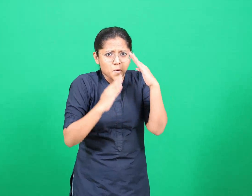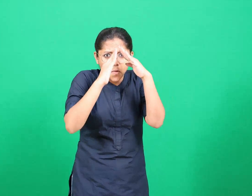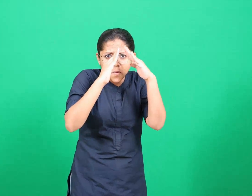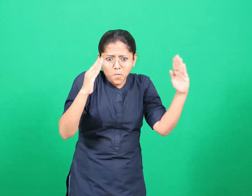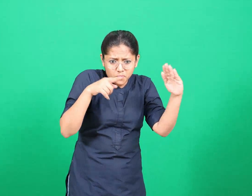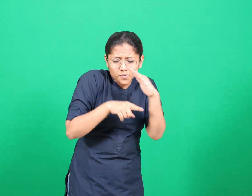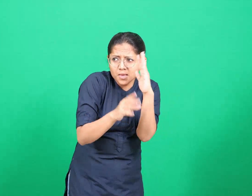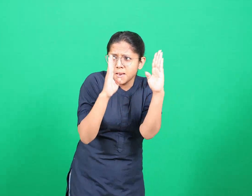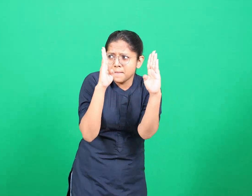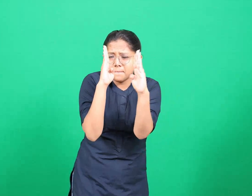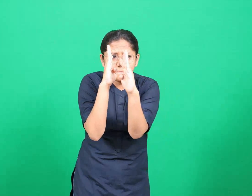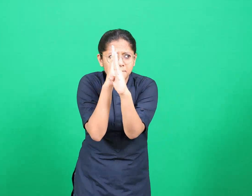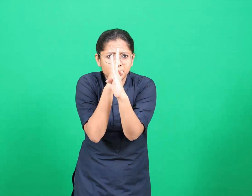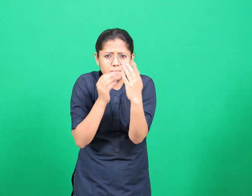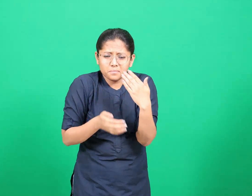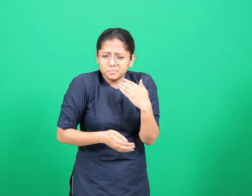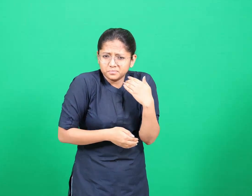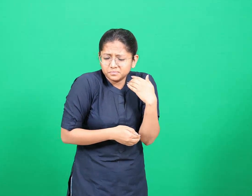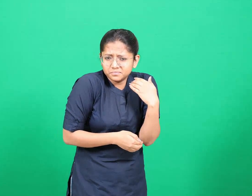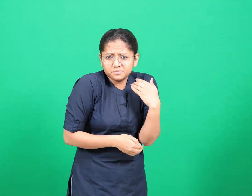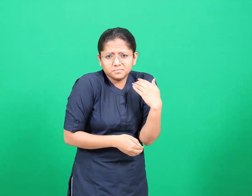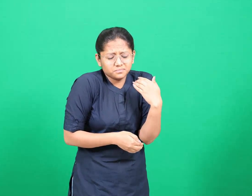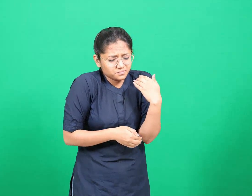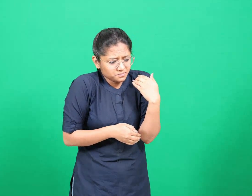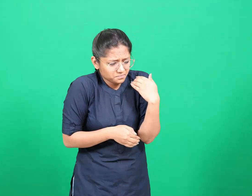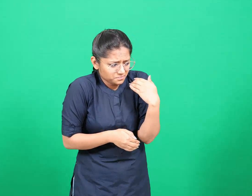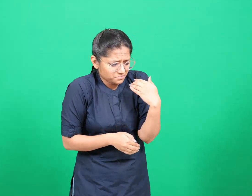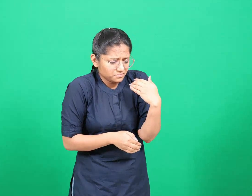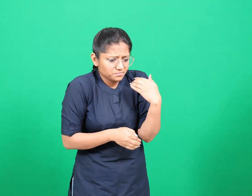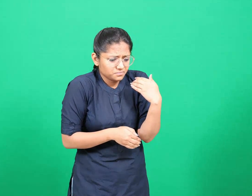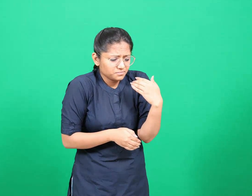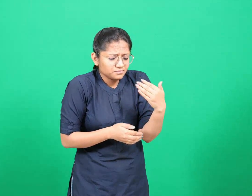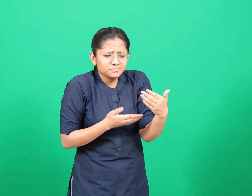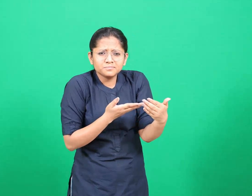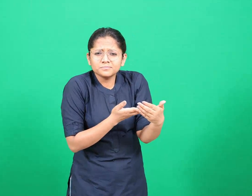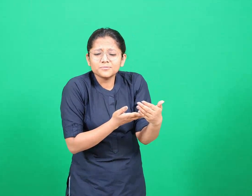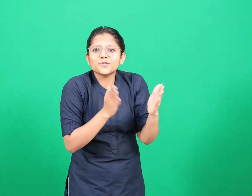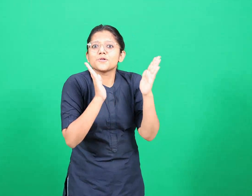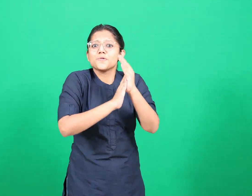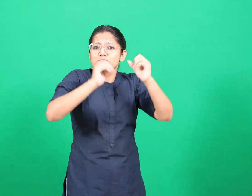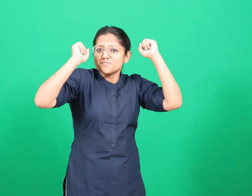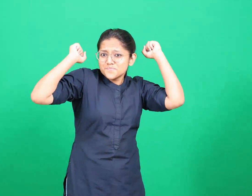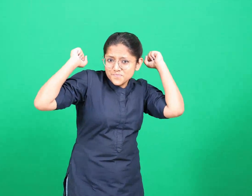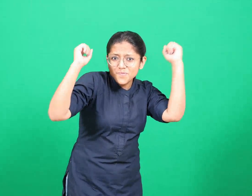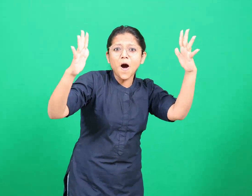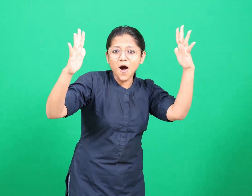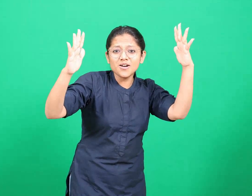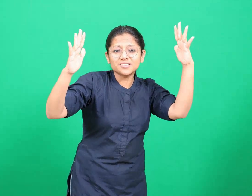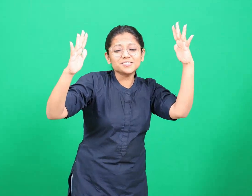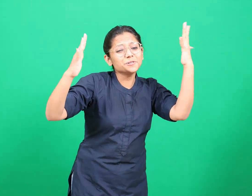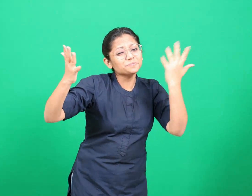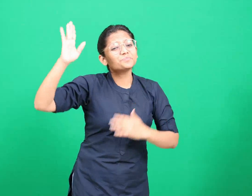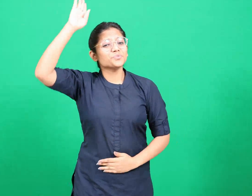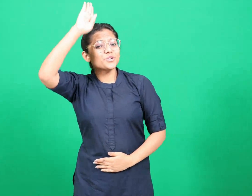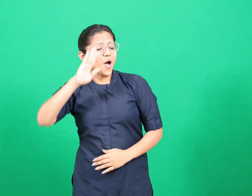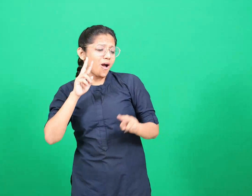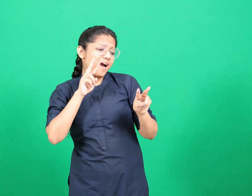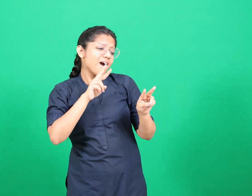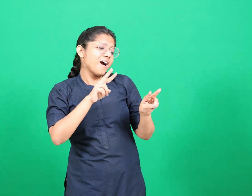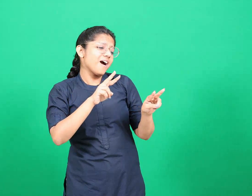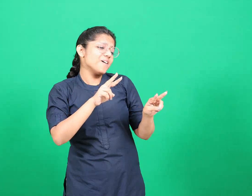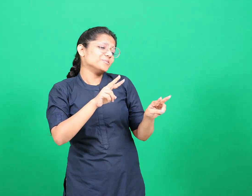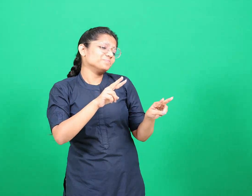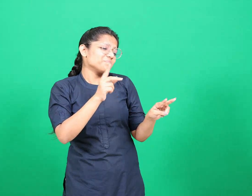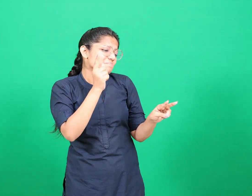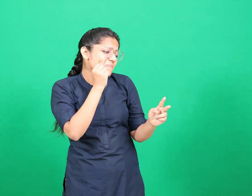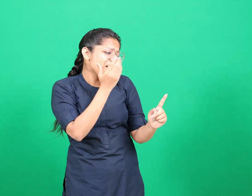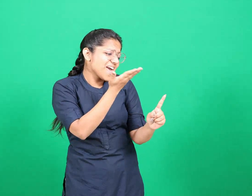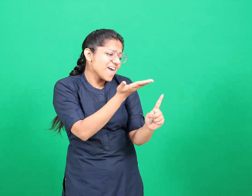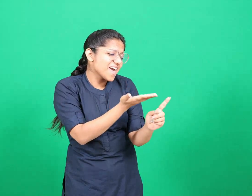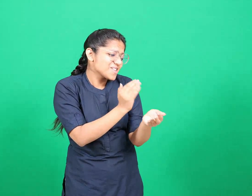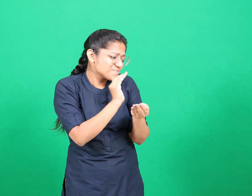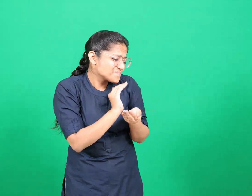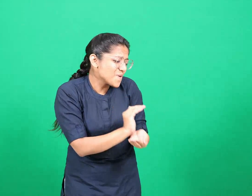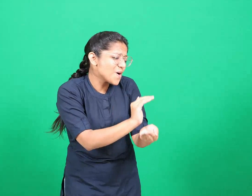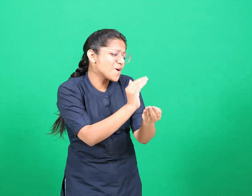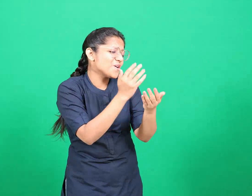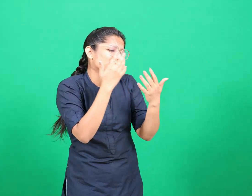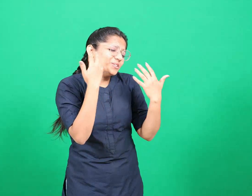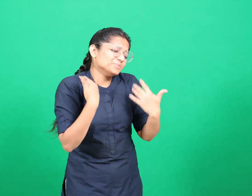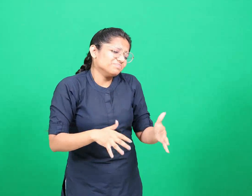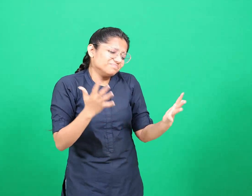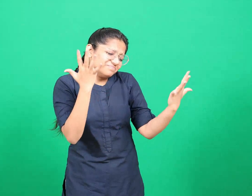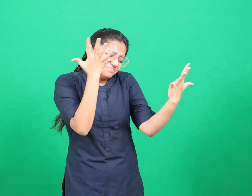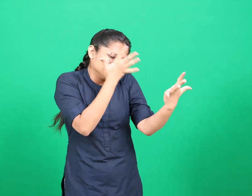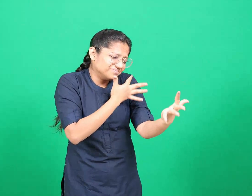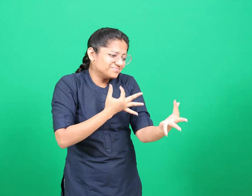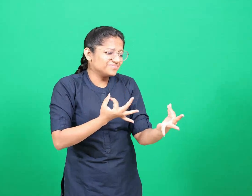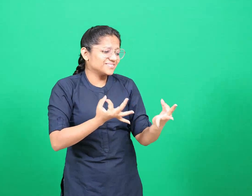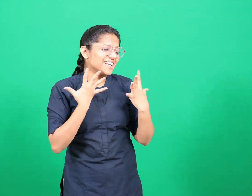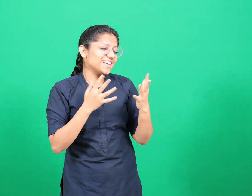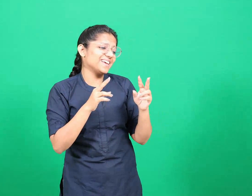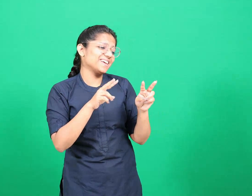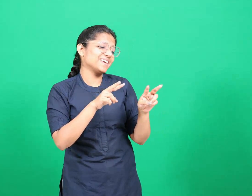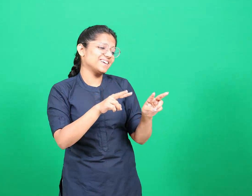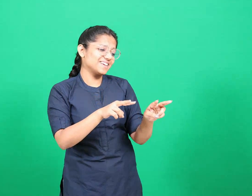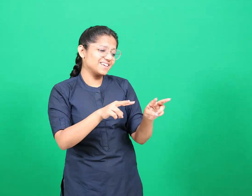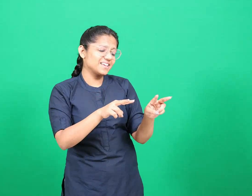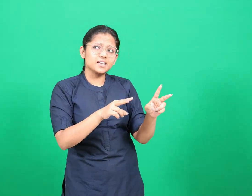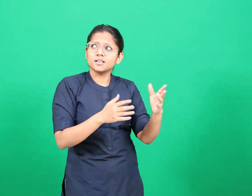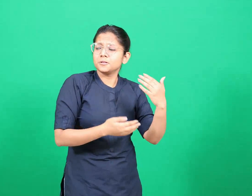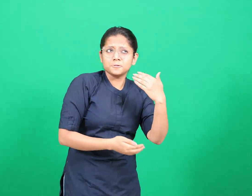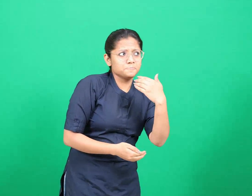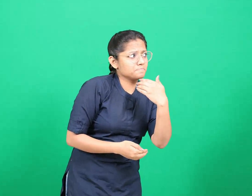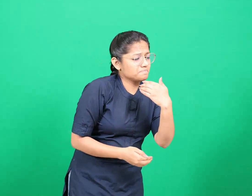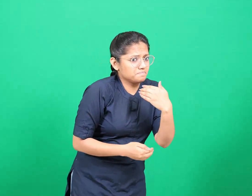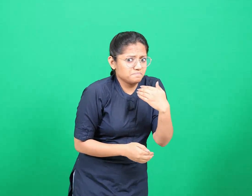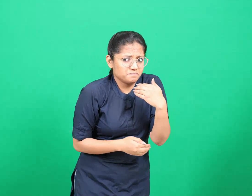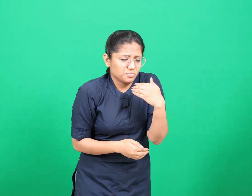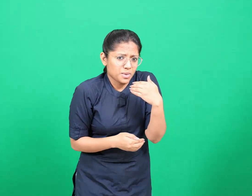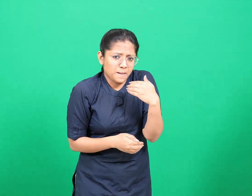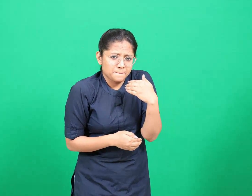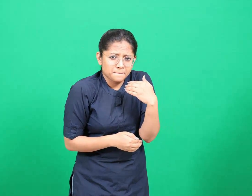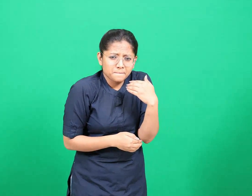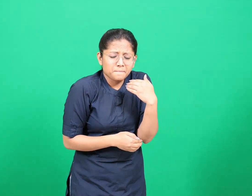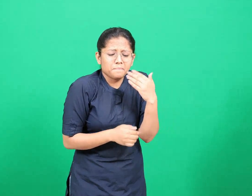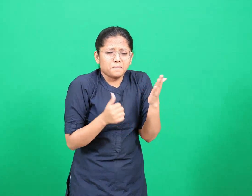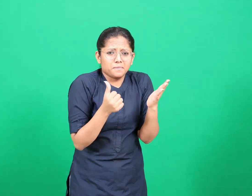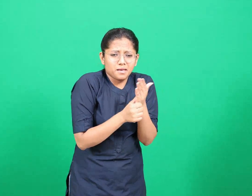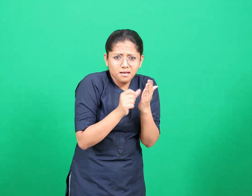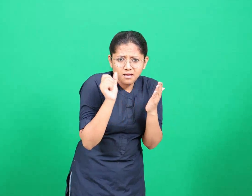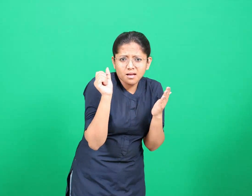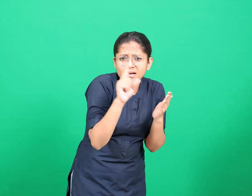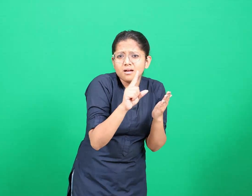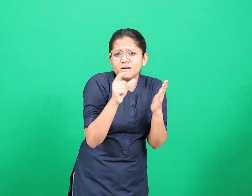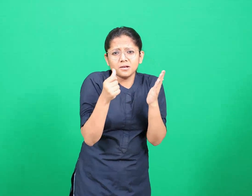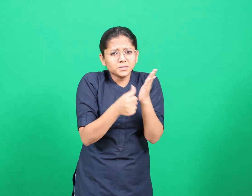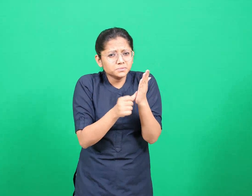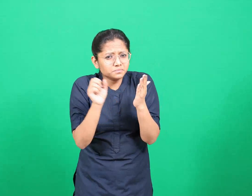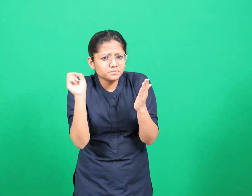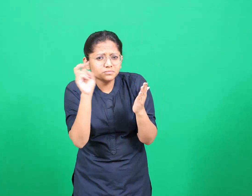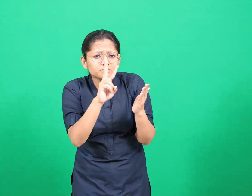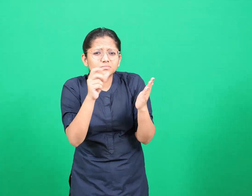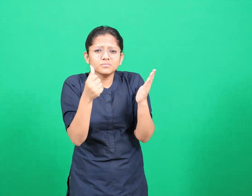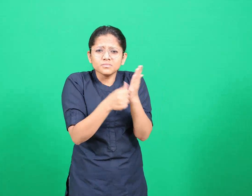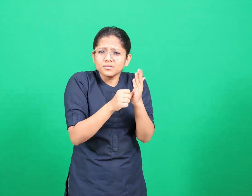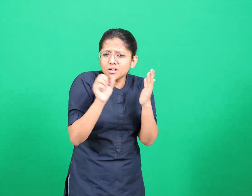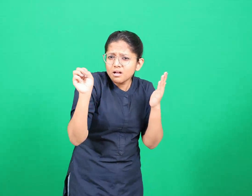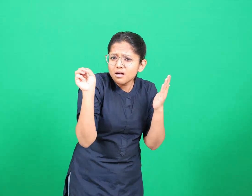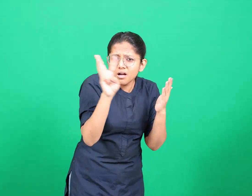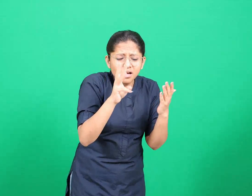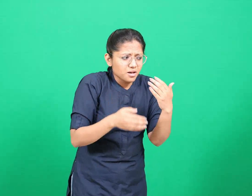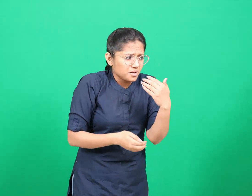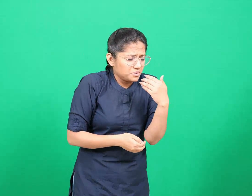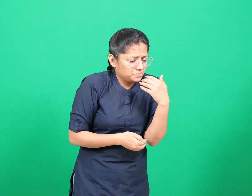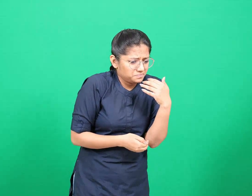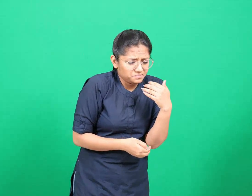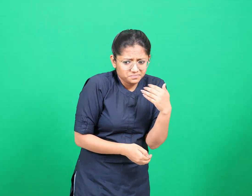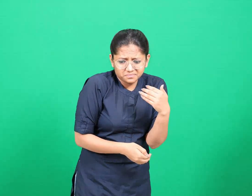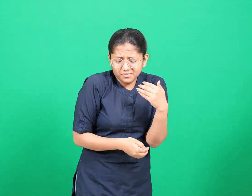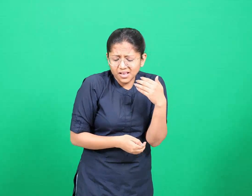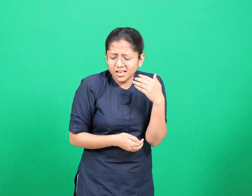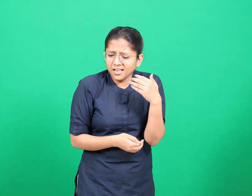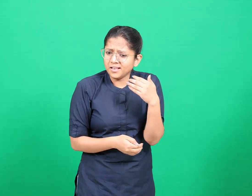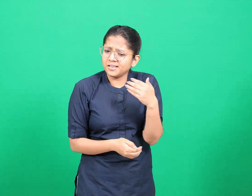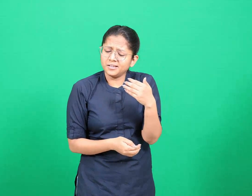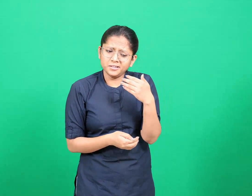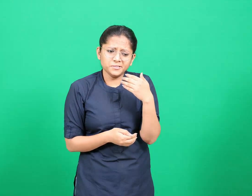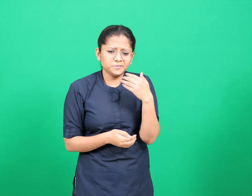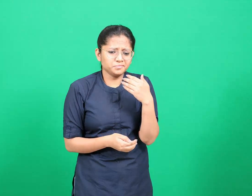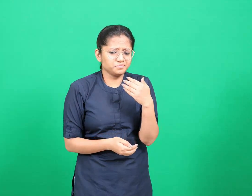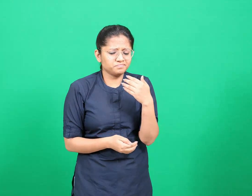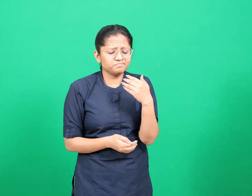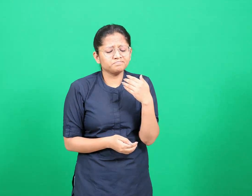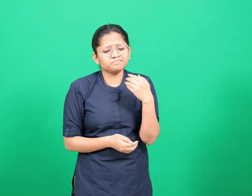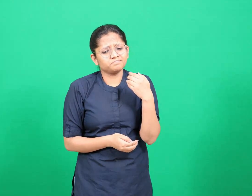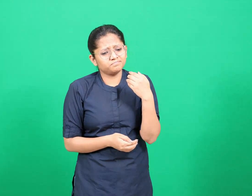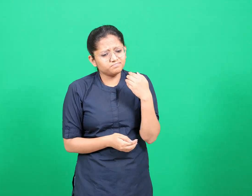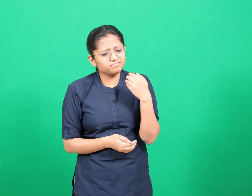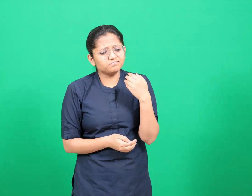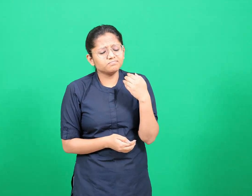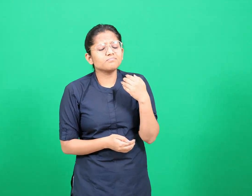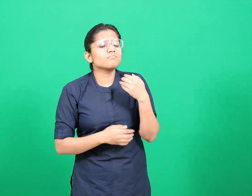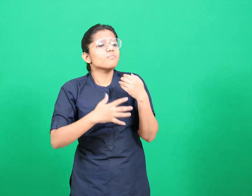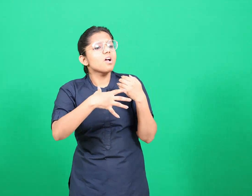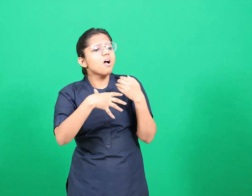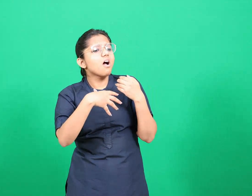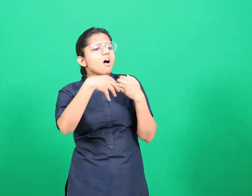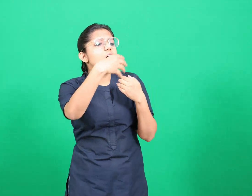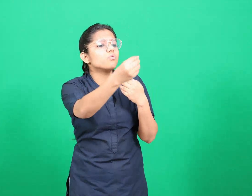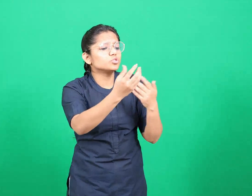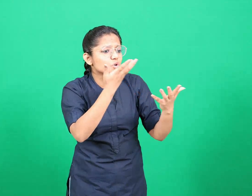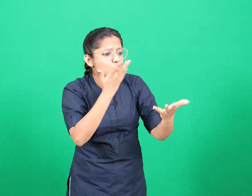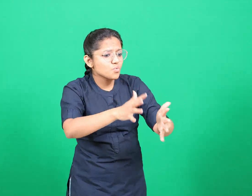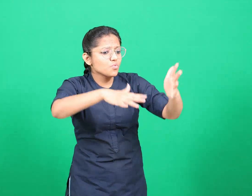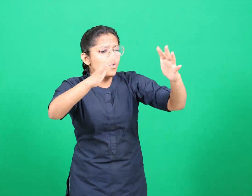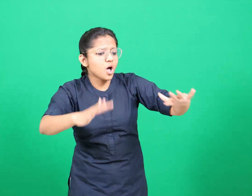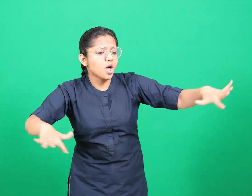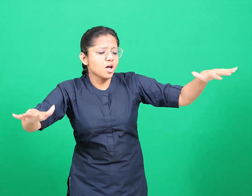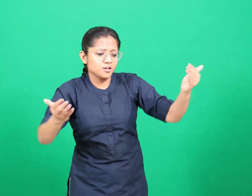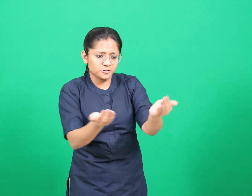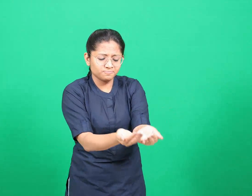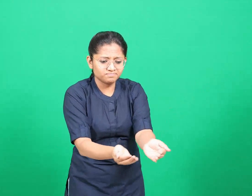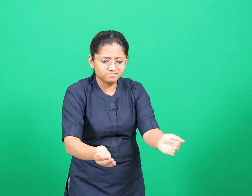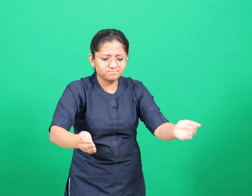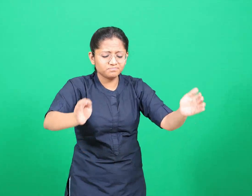At that time Moses was born, and he was beautiful in the sight of God.